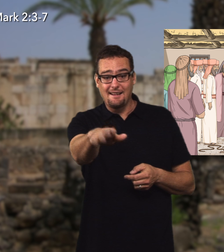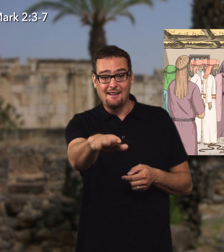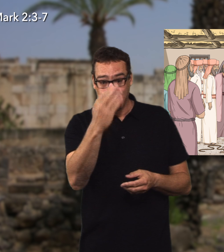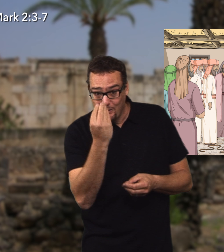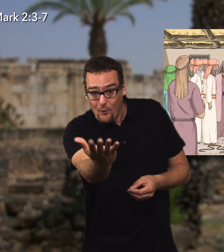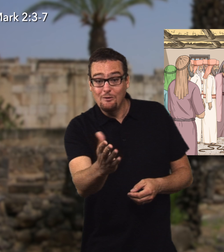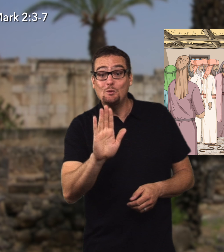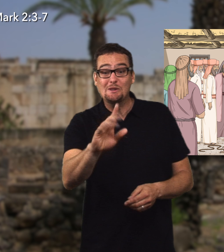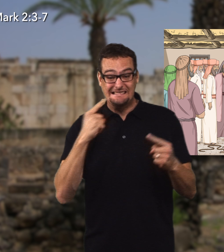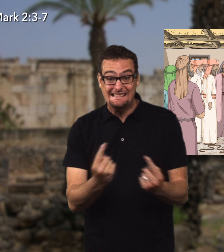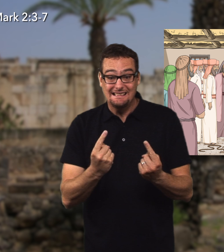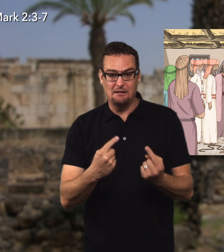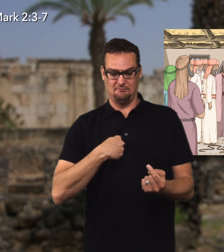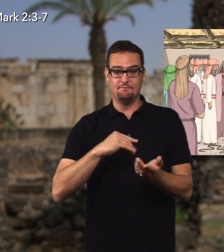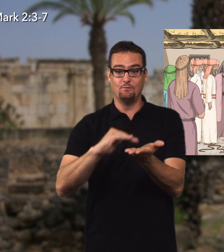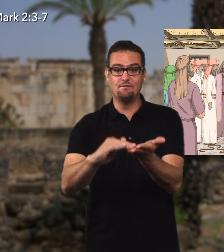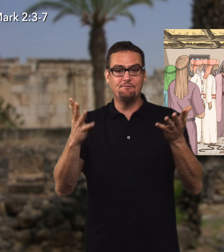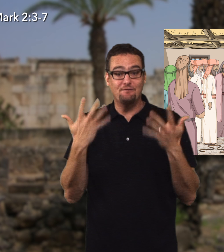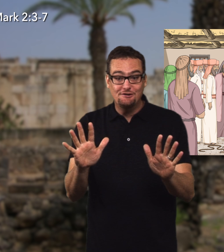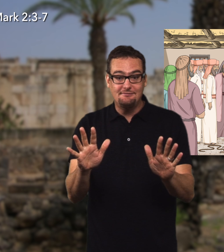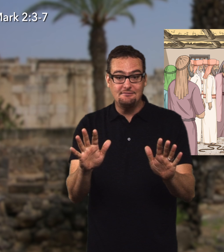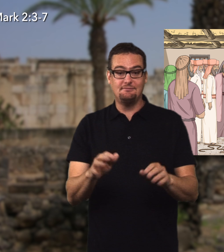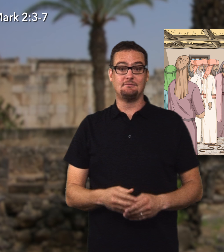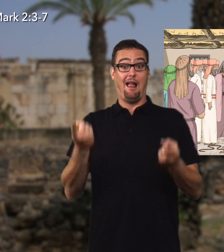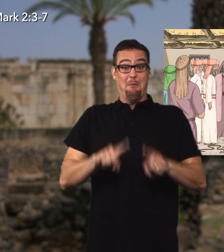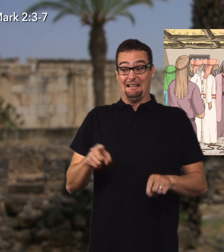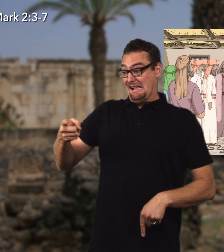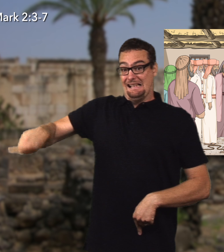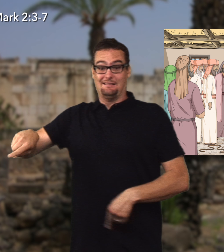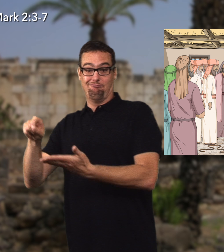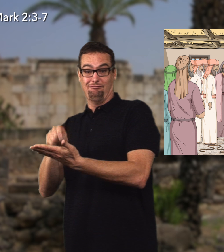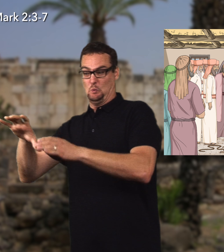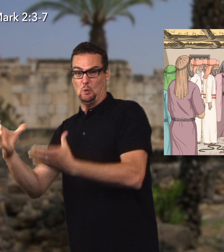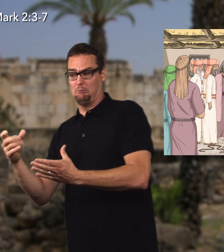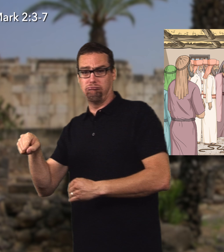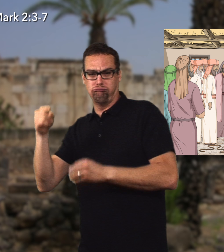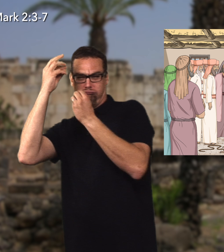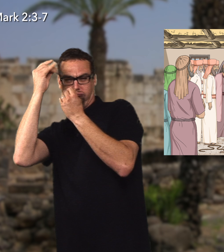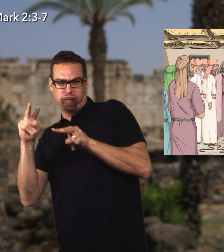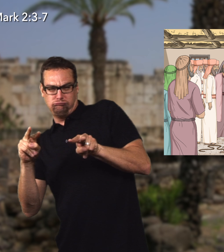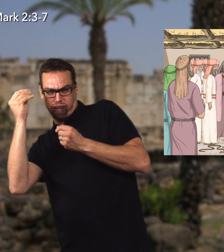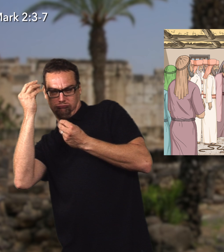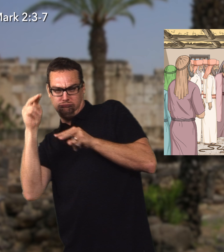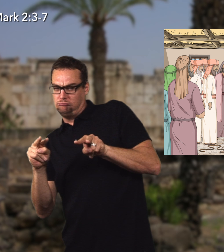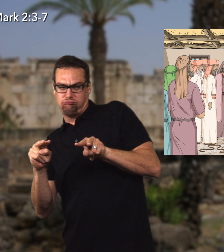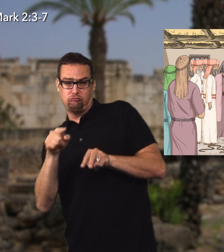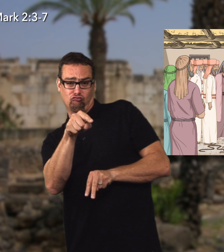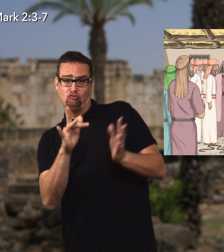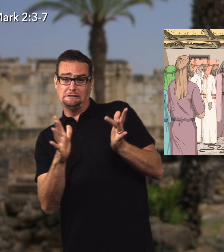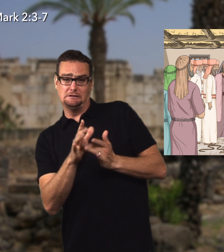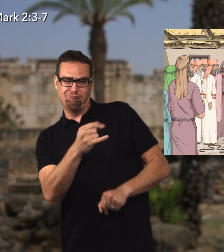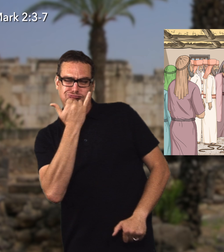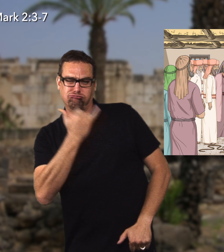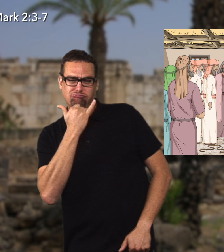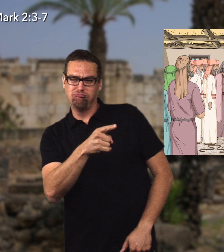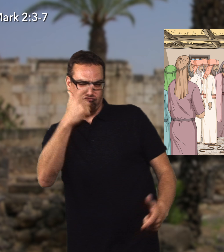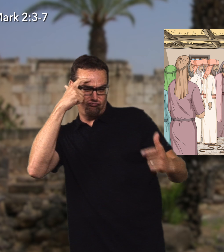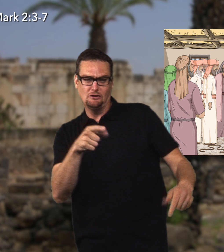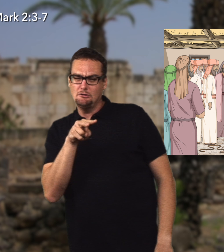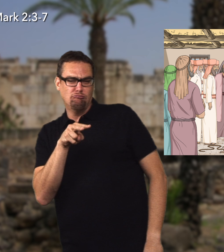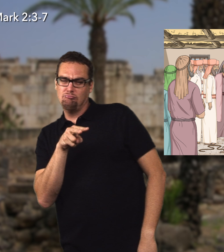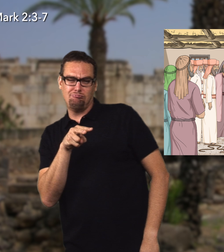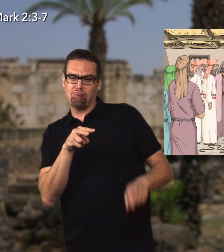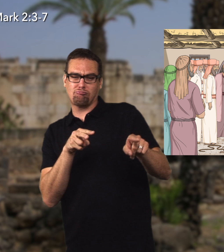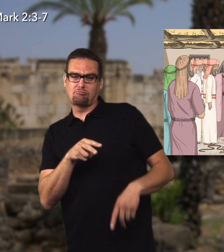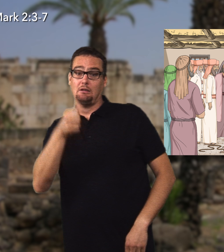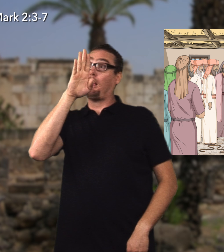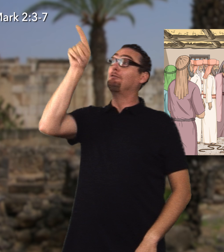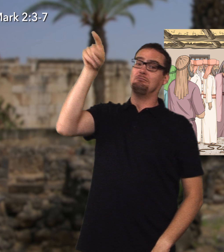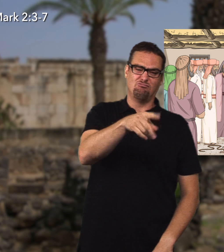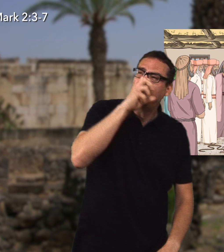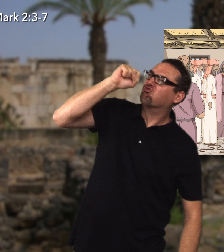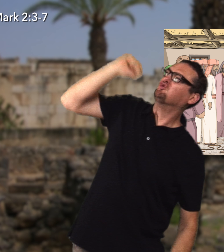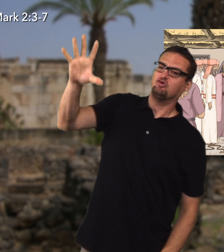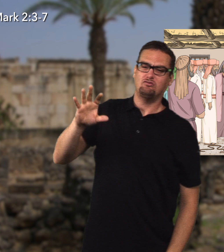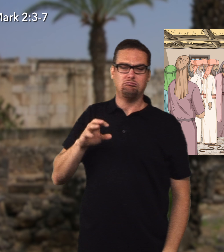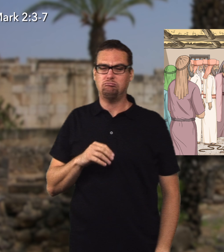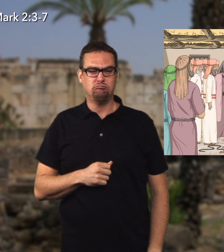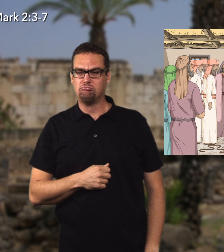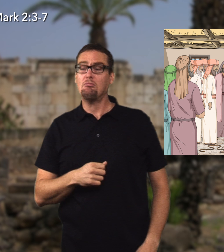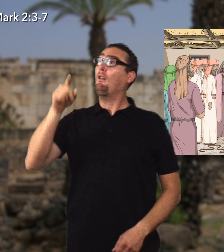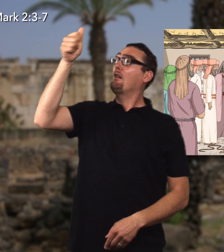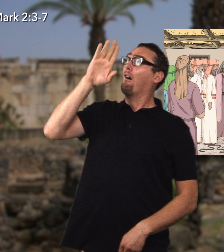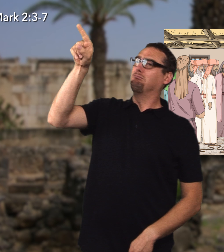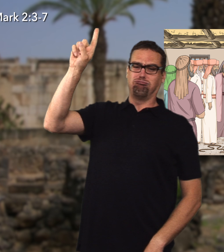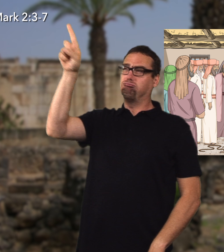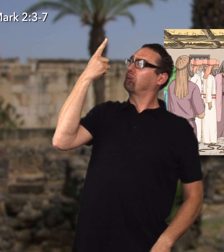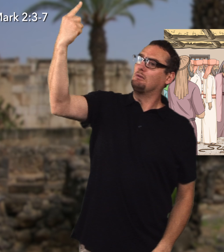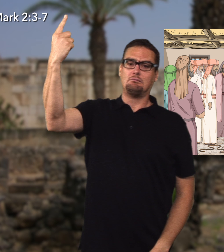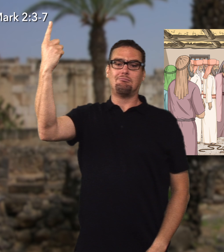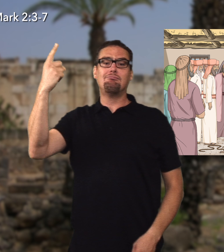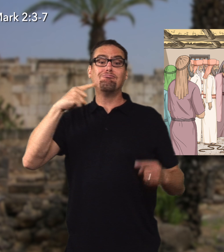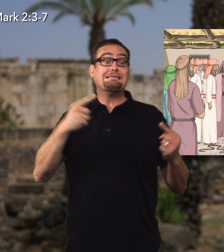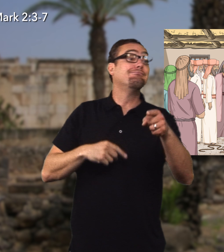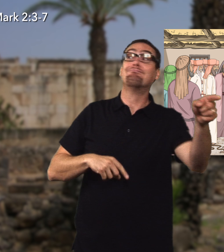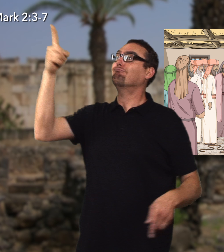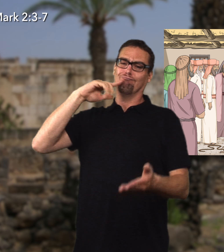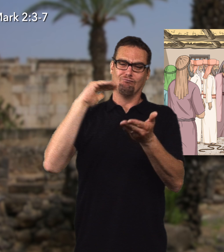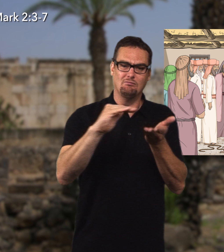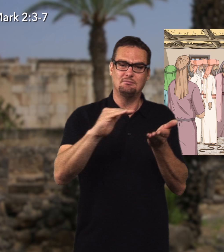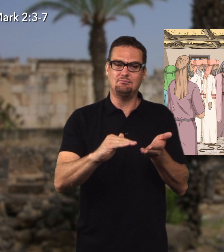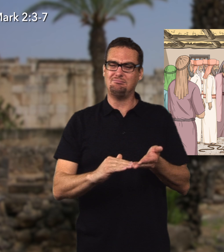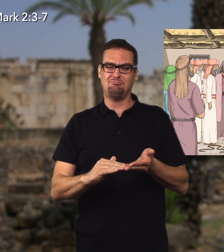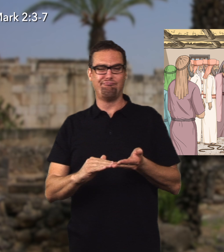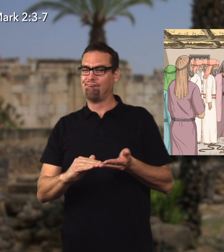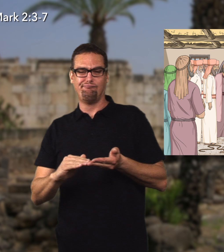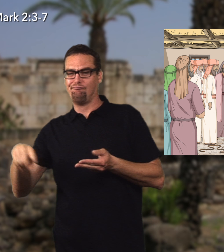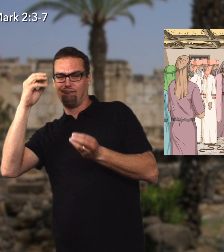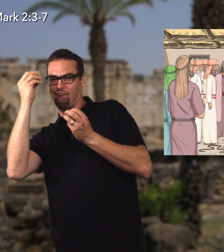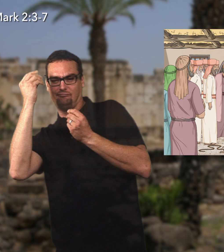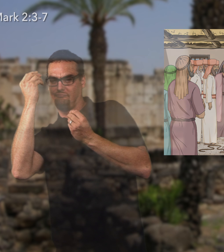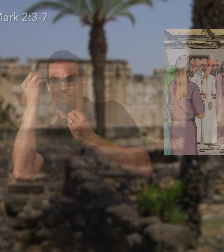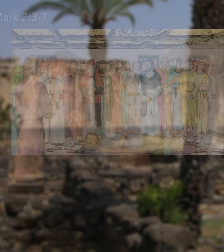But some of the scribes were sitting there and thinking in their hearts, “Why does this man speak like this? He is blaspheming!